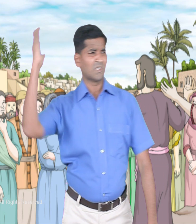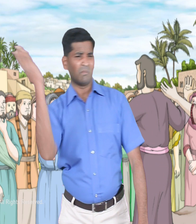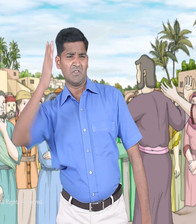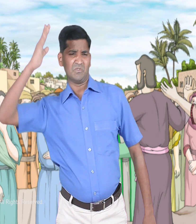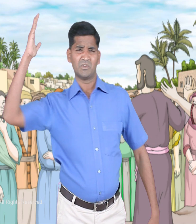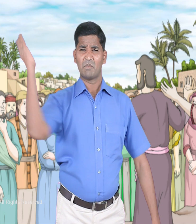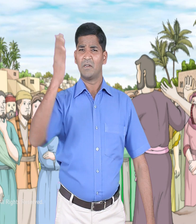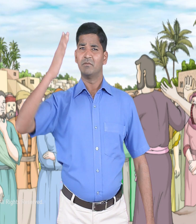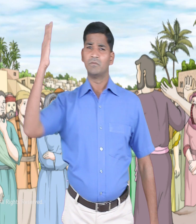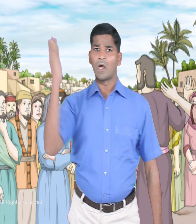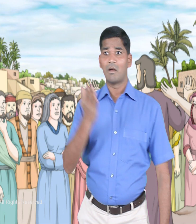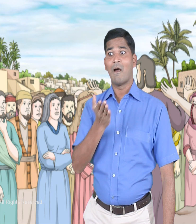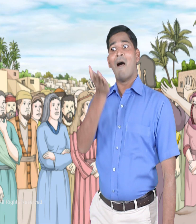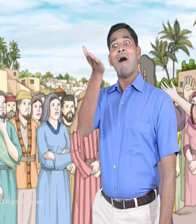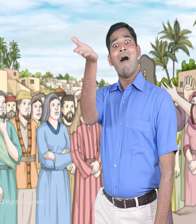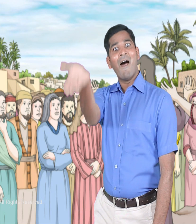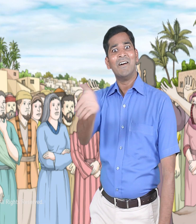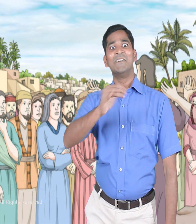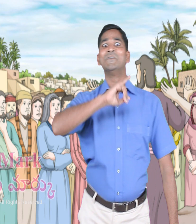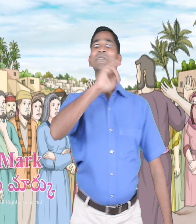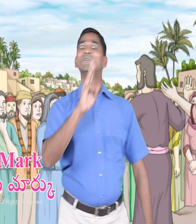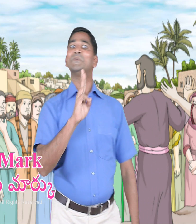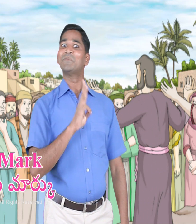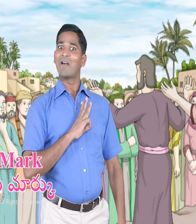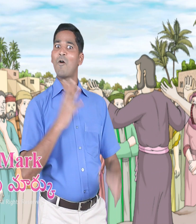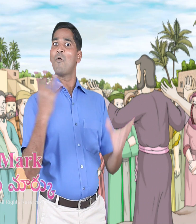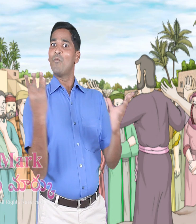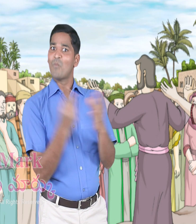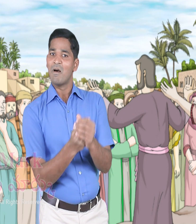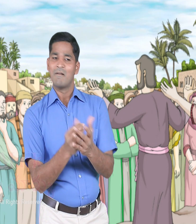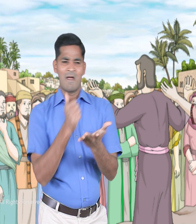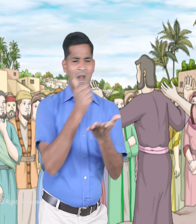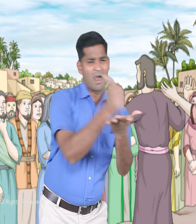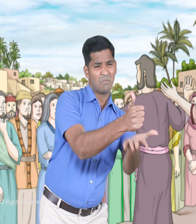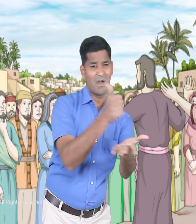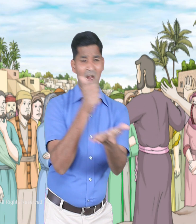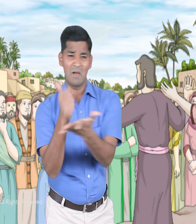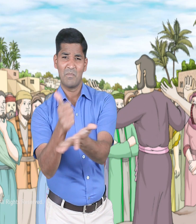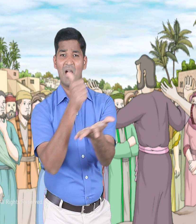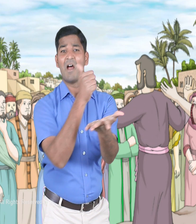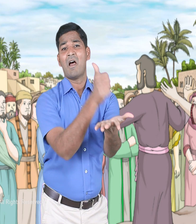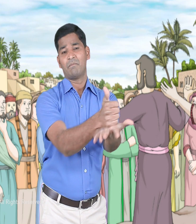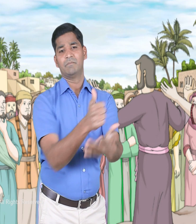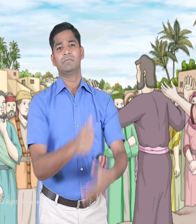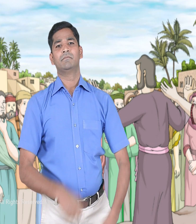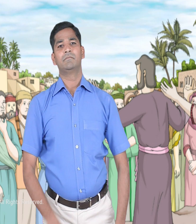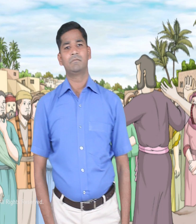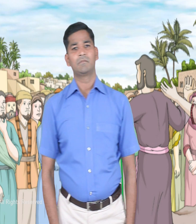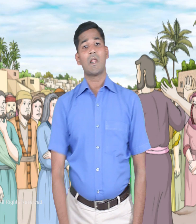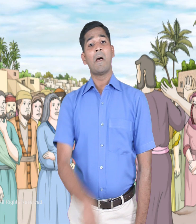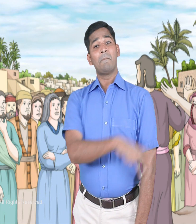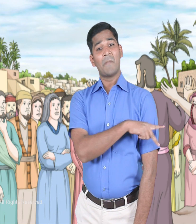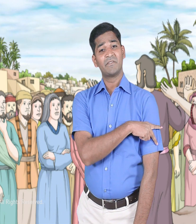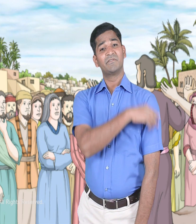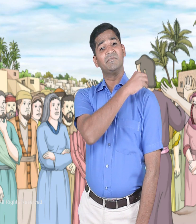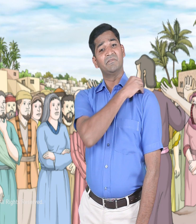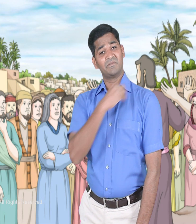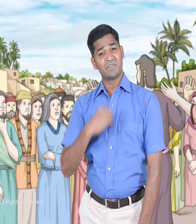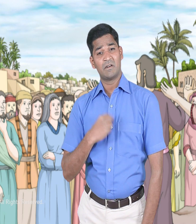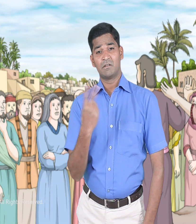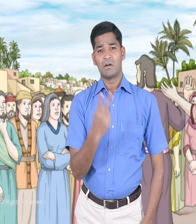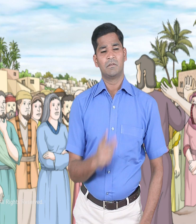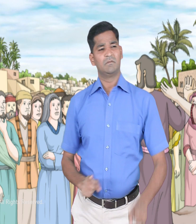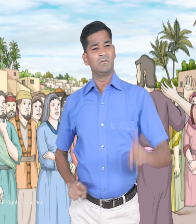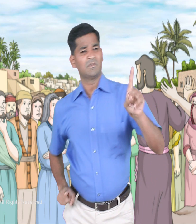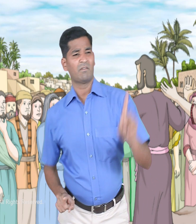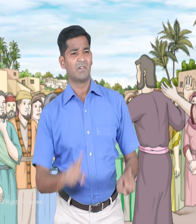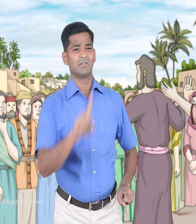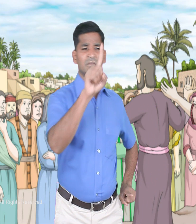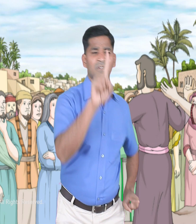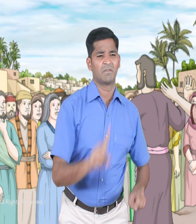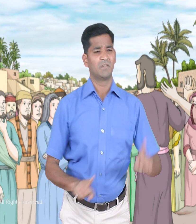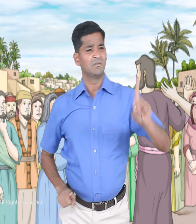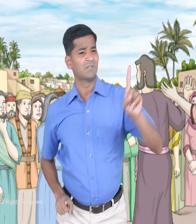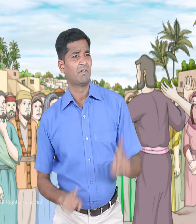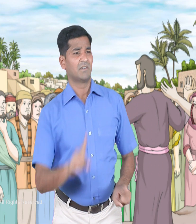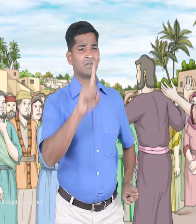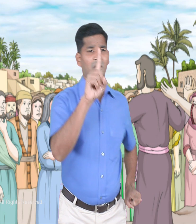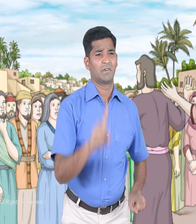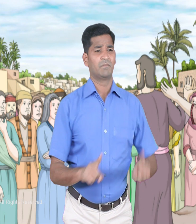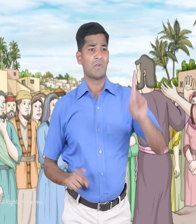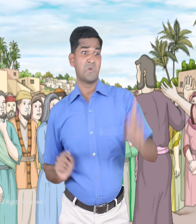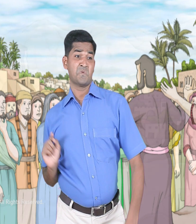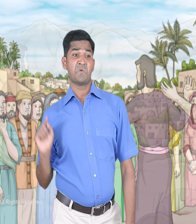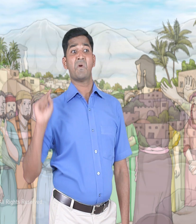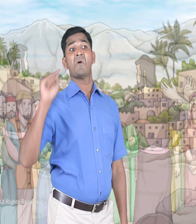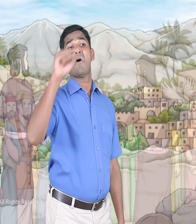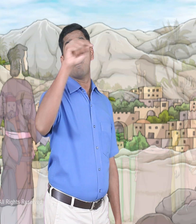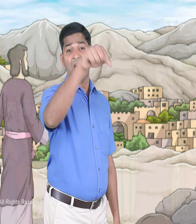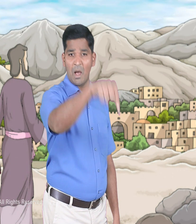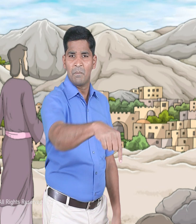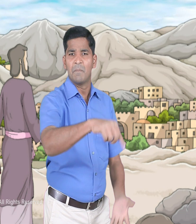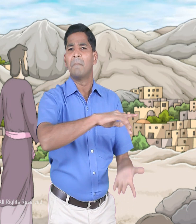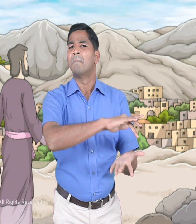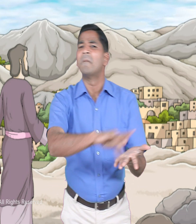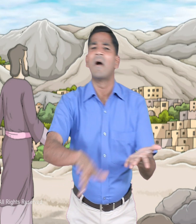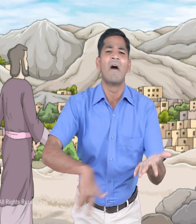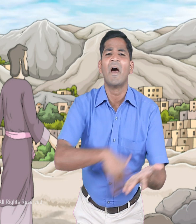And John was with them as their helper.